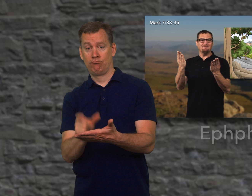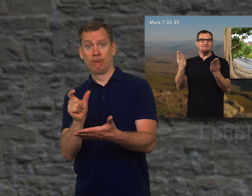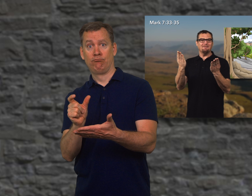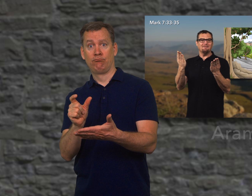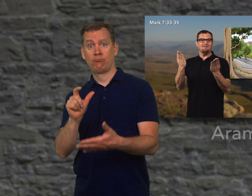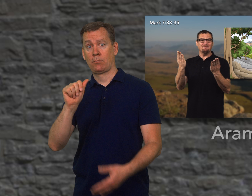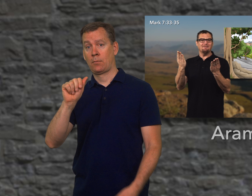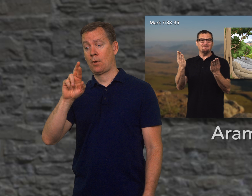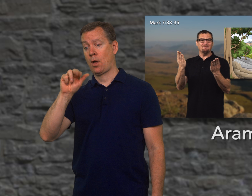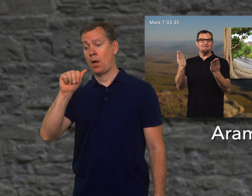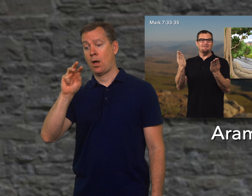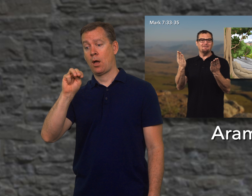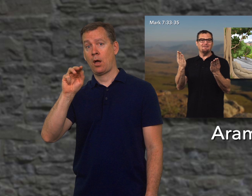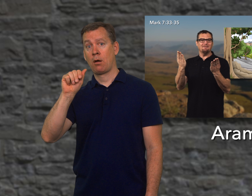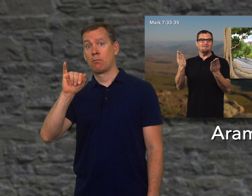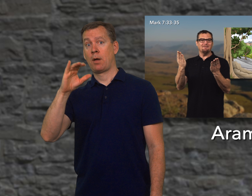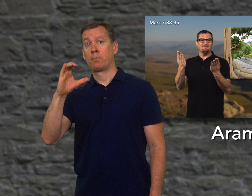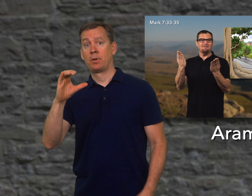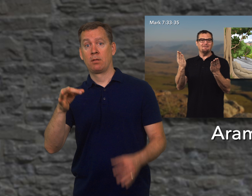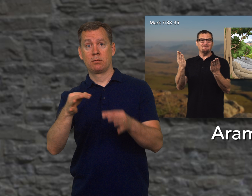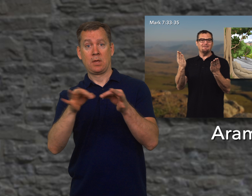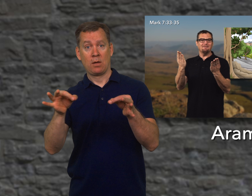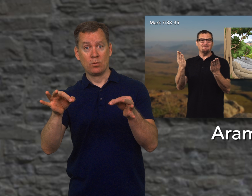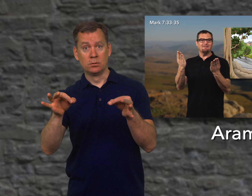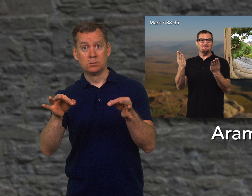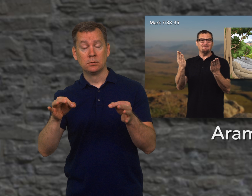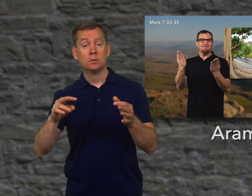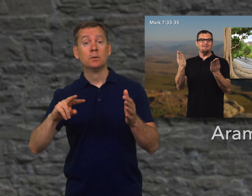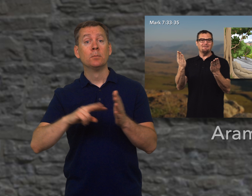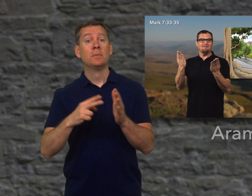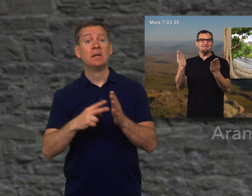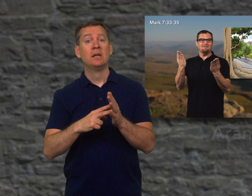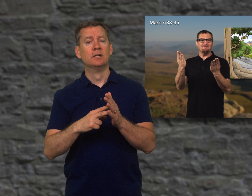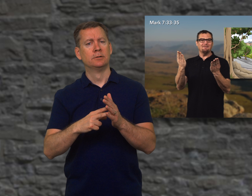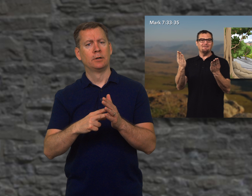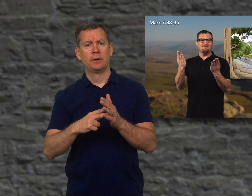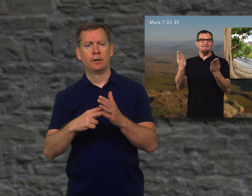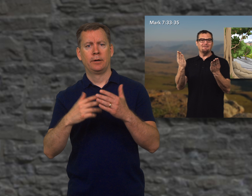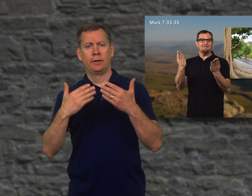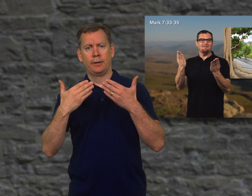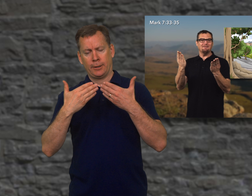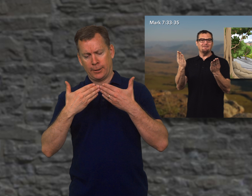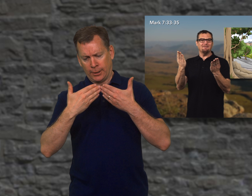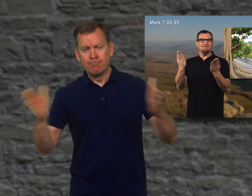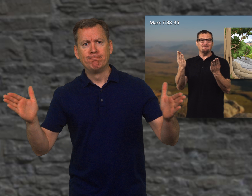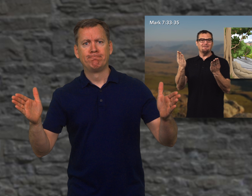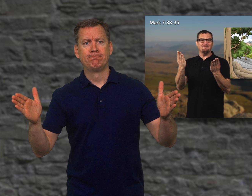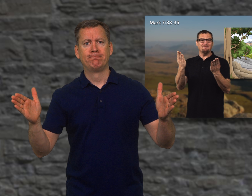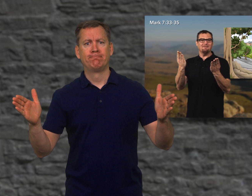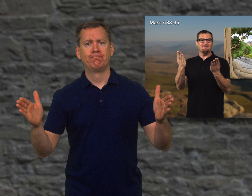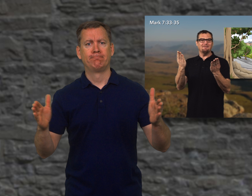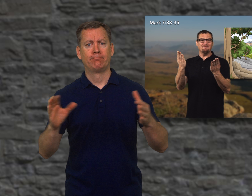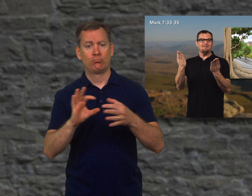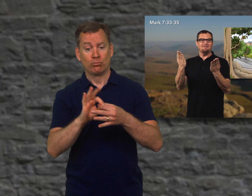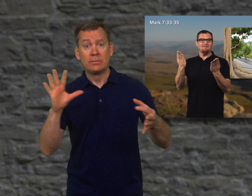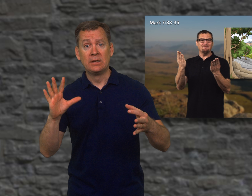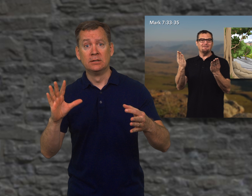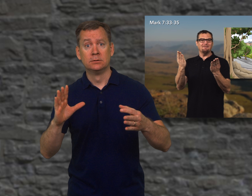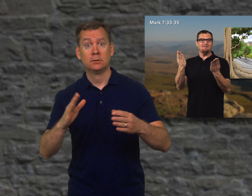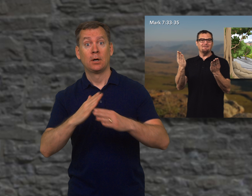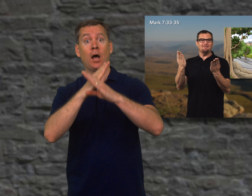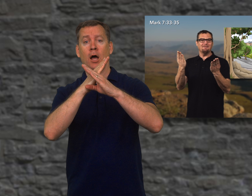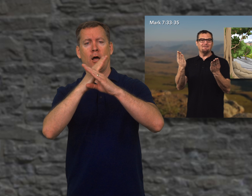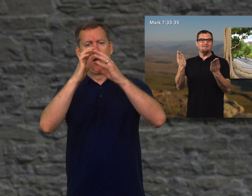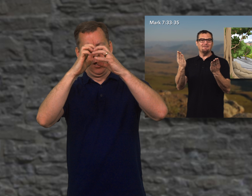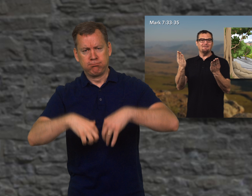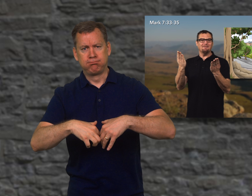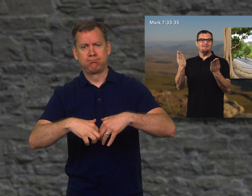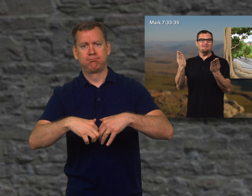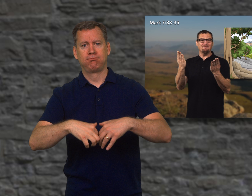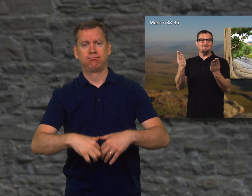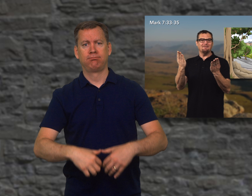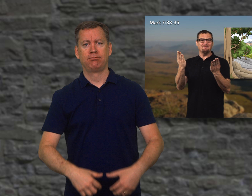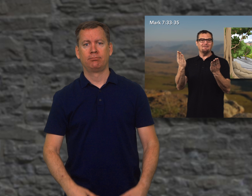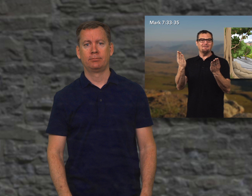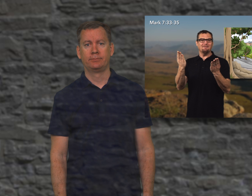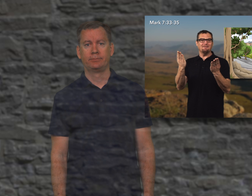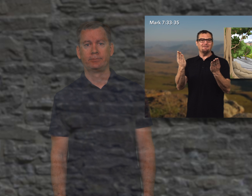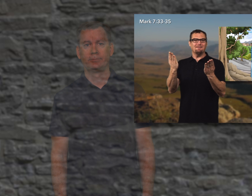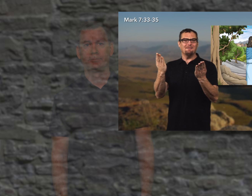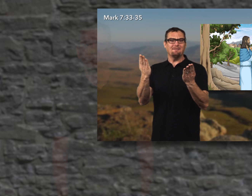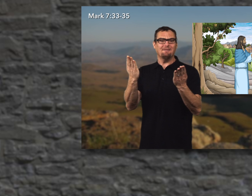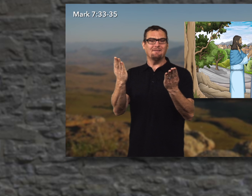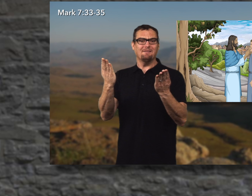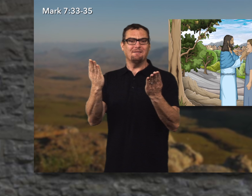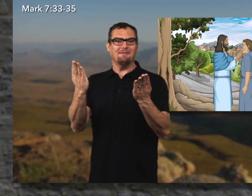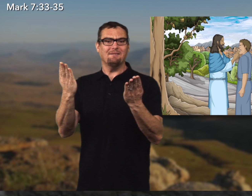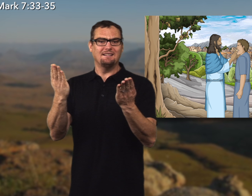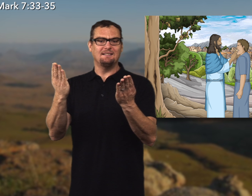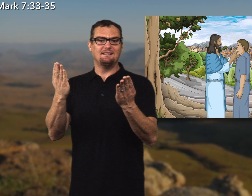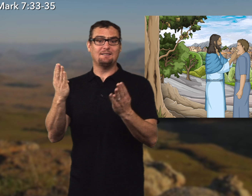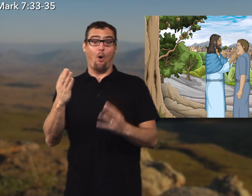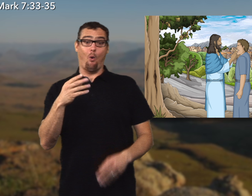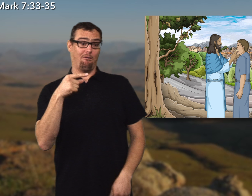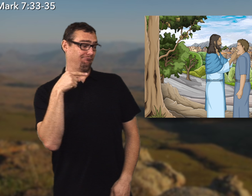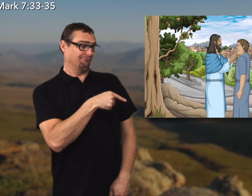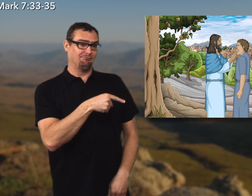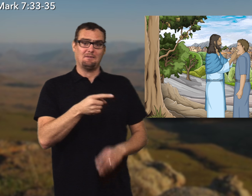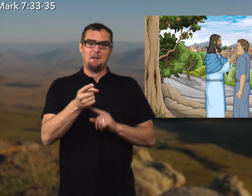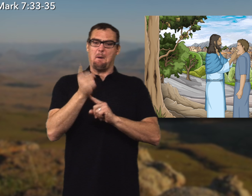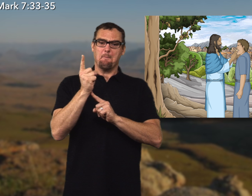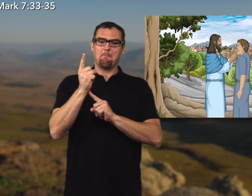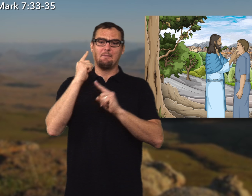(which means, “Be opened!”).